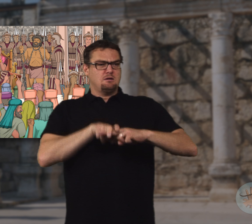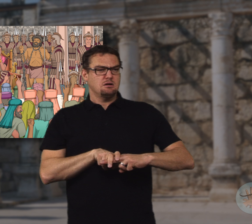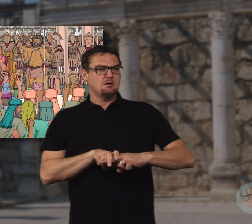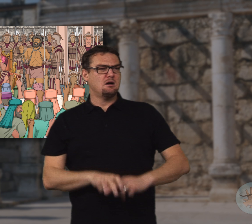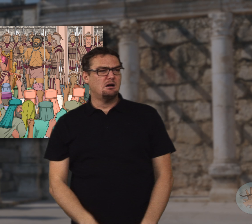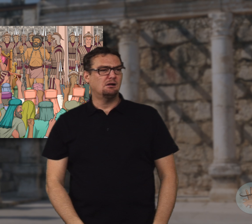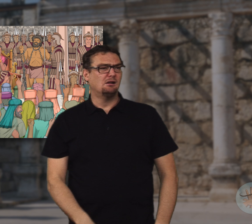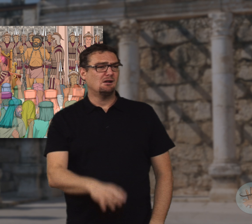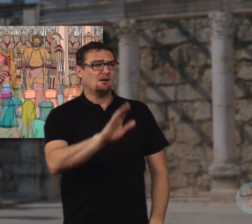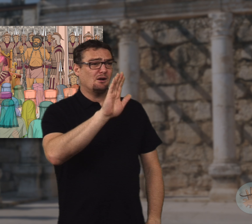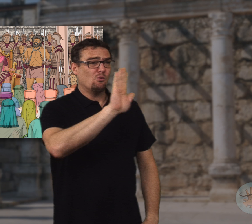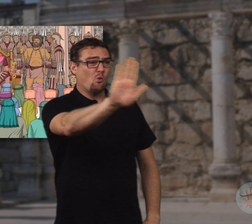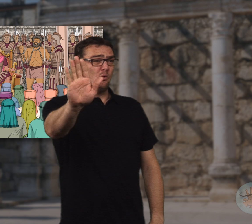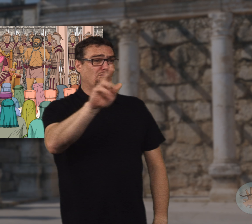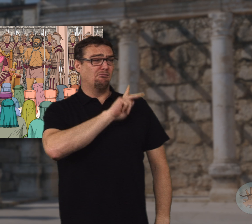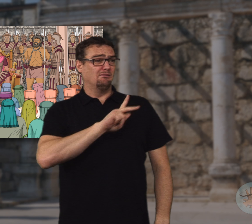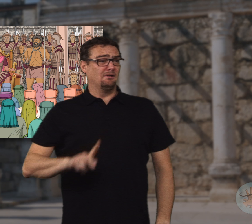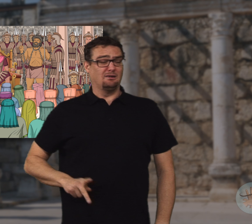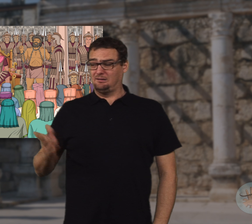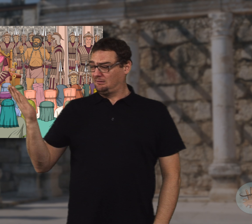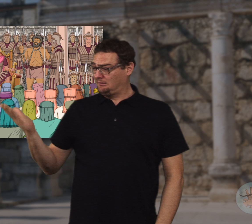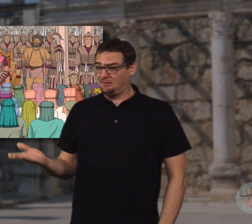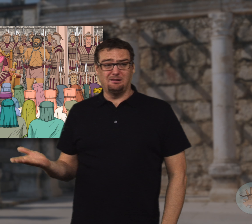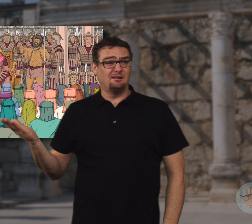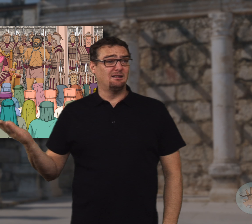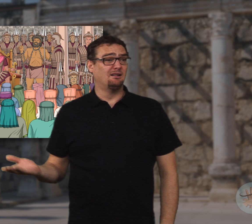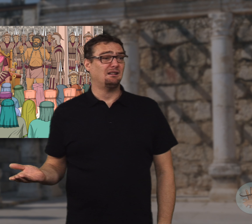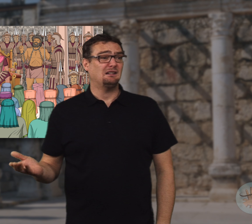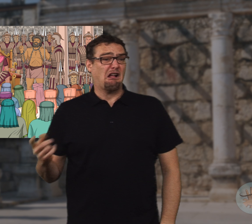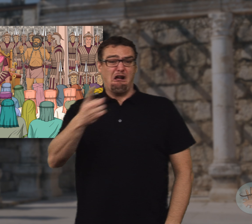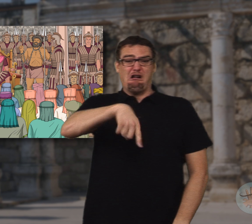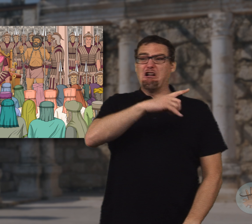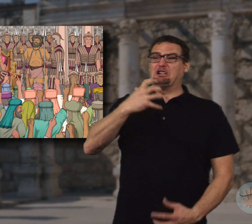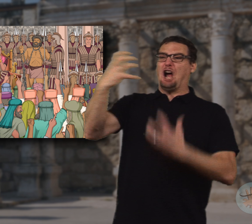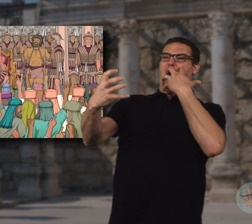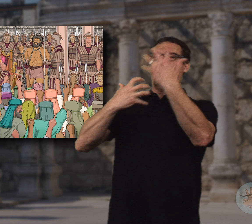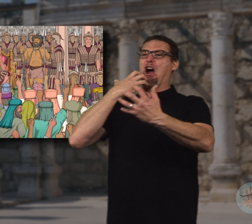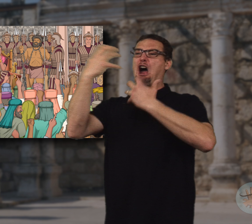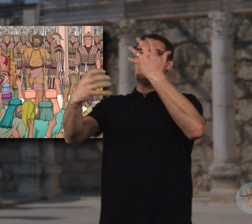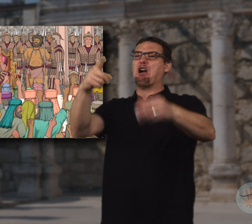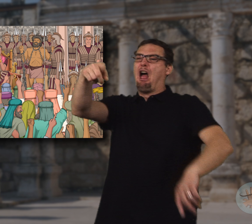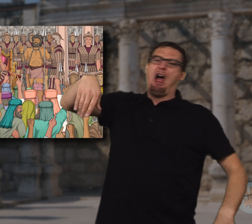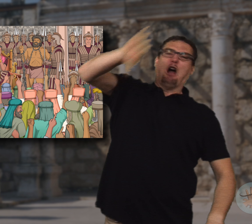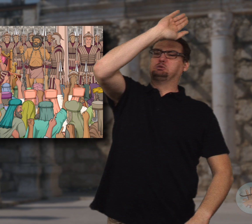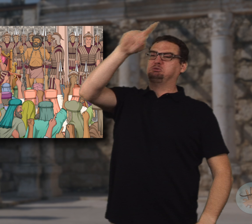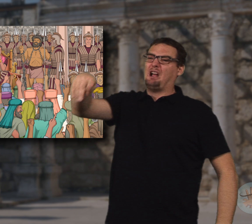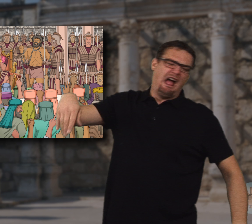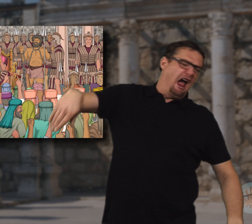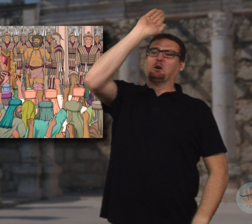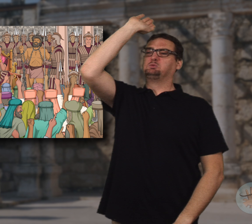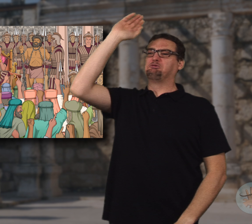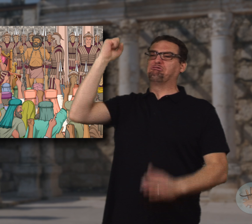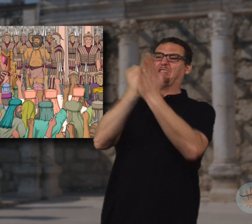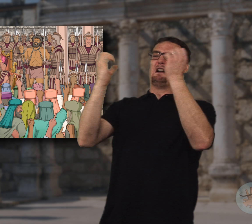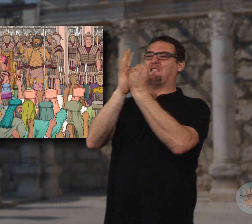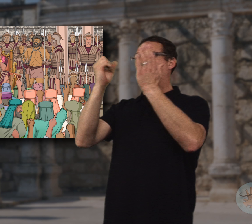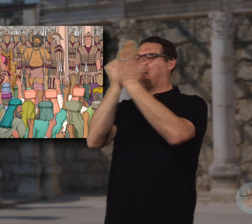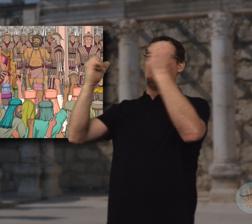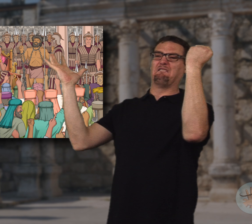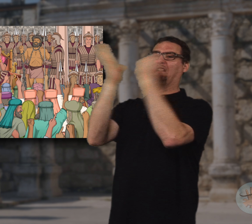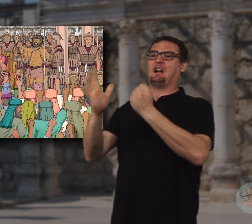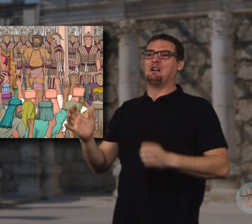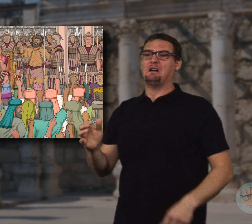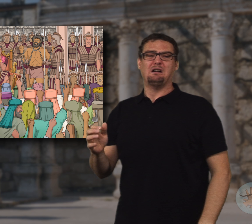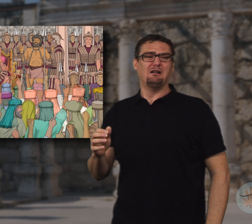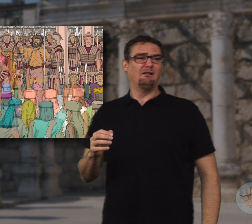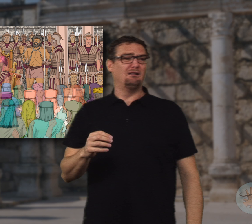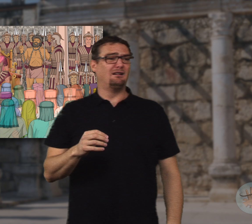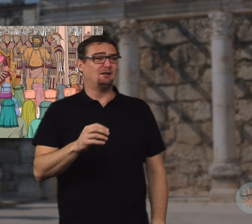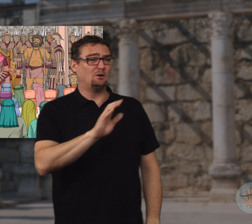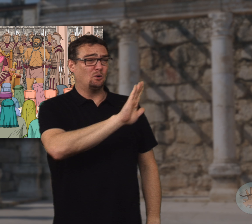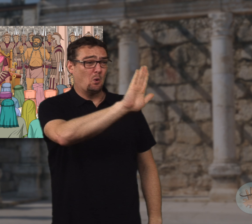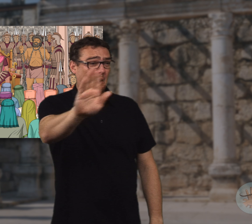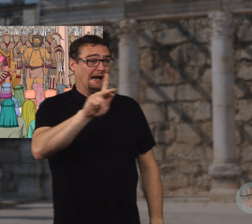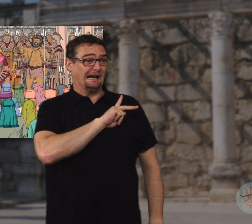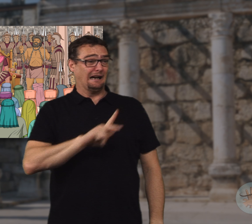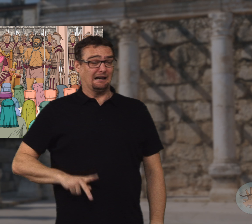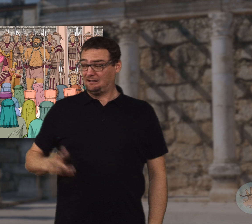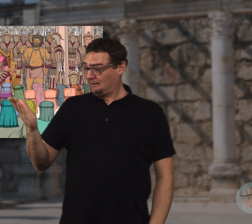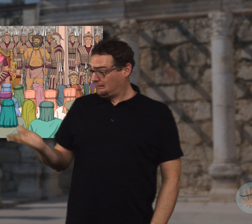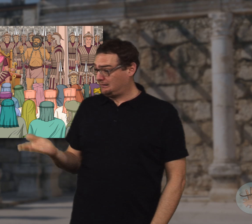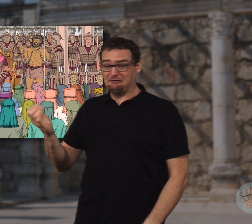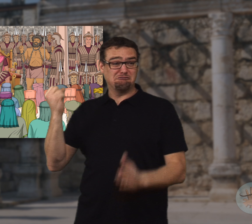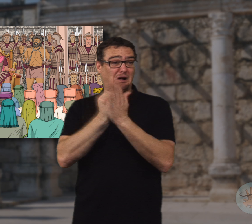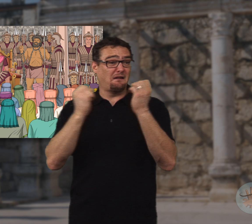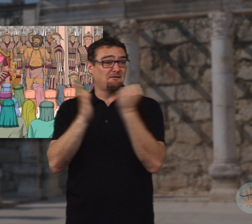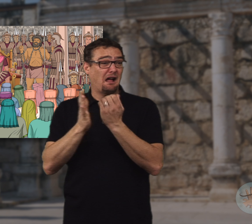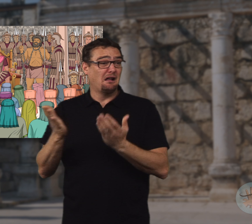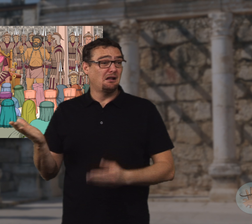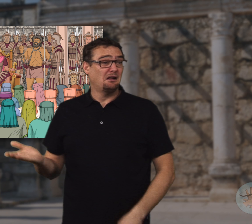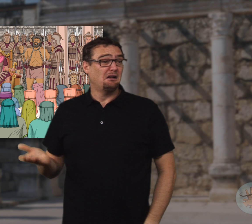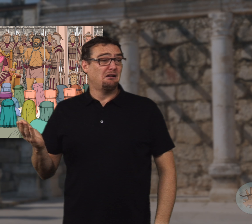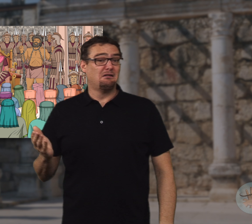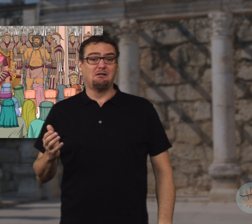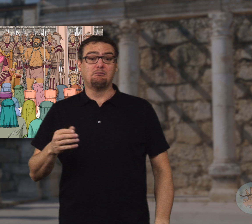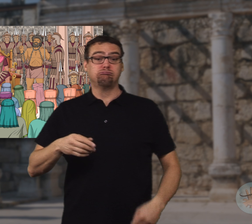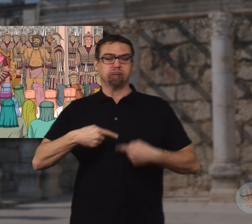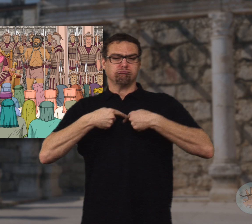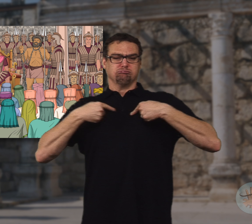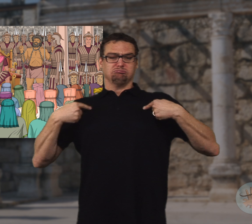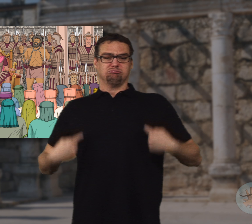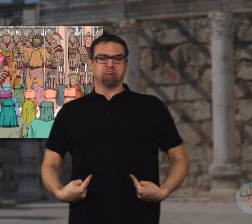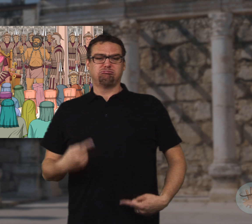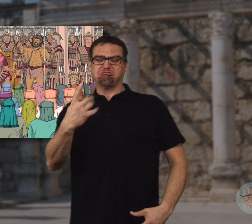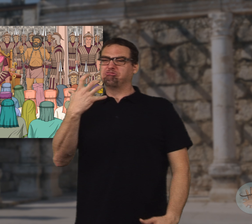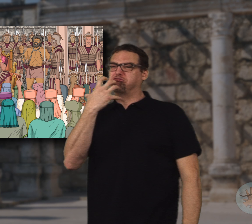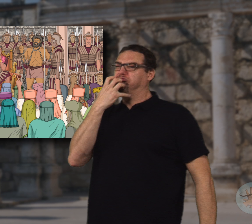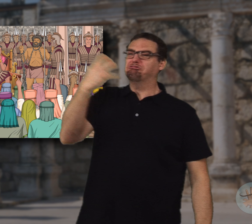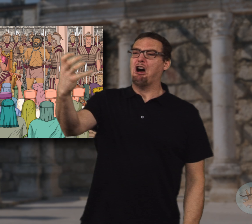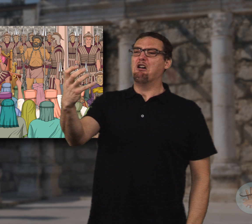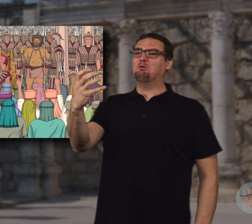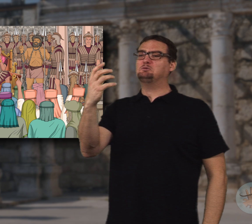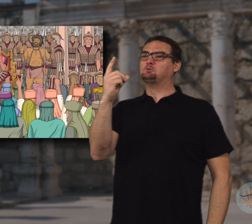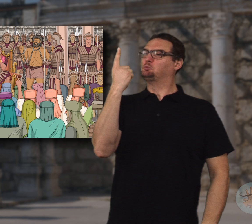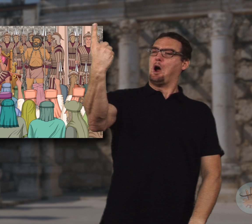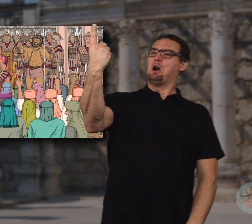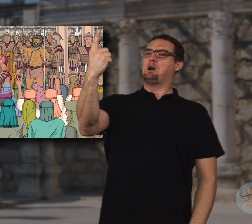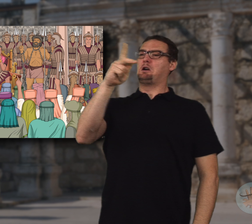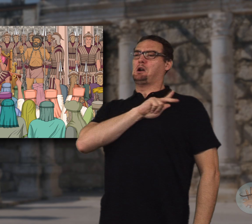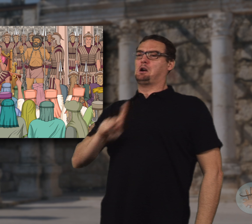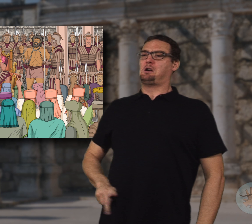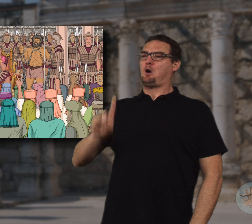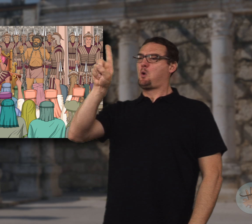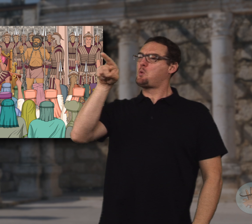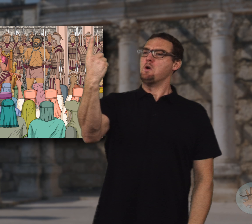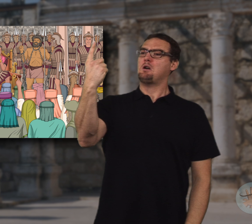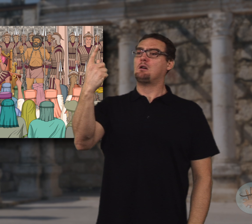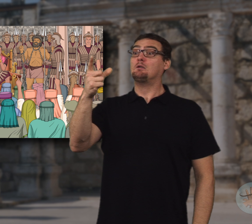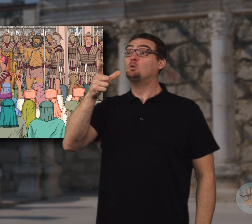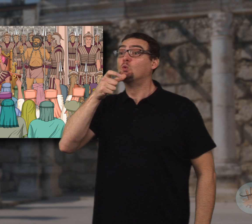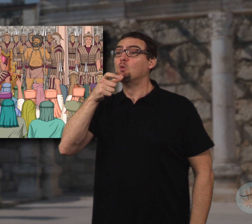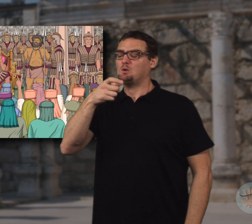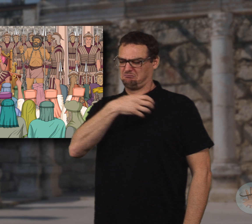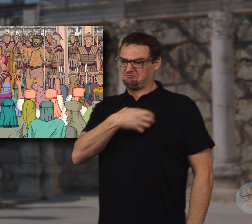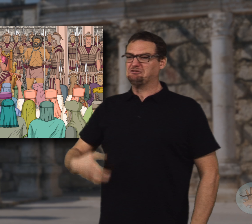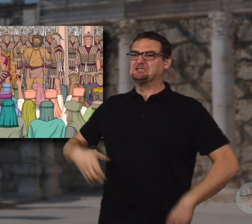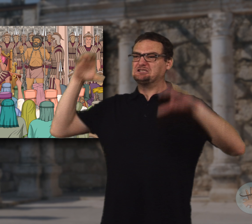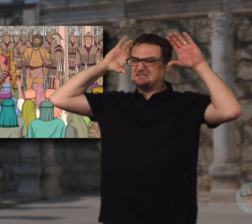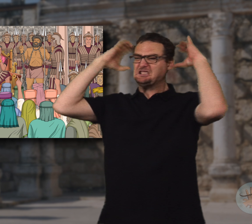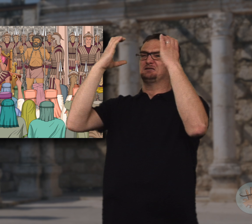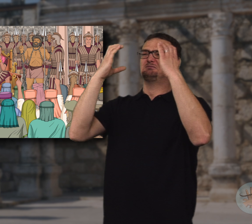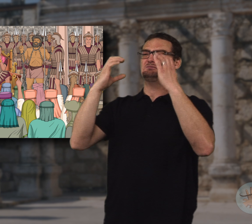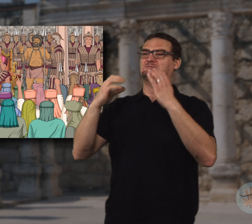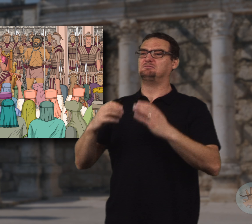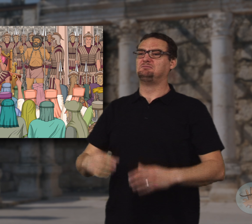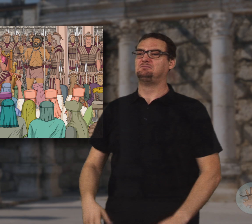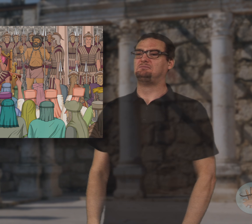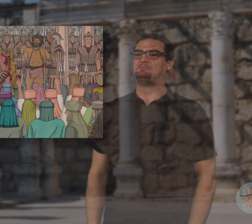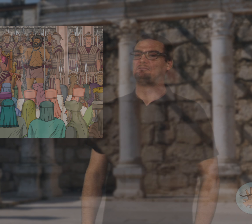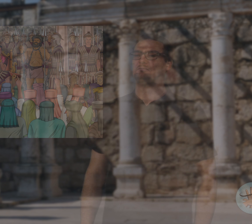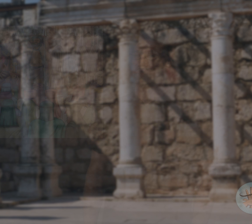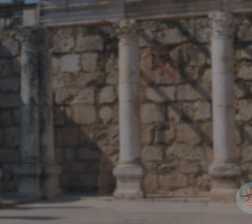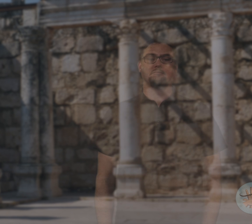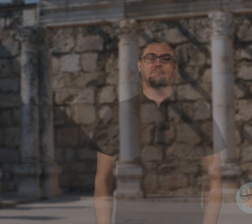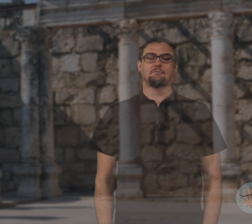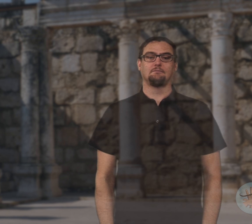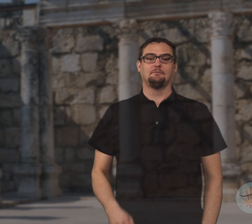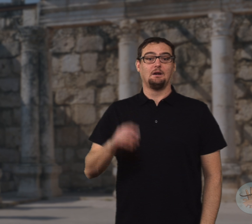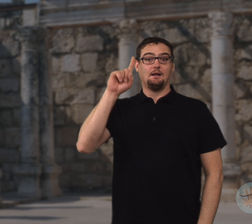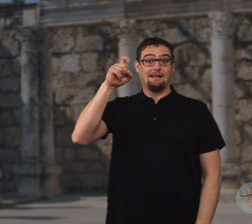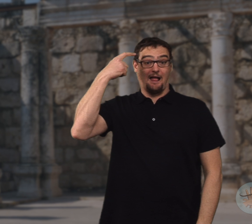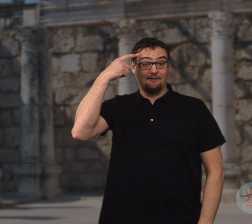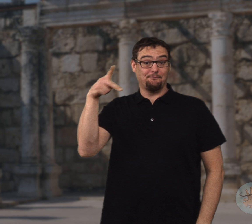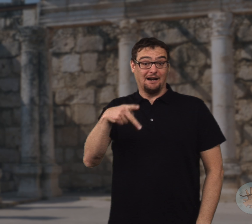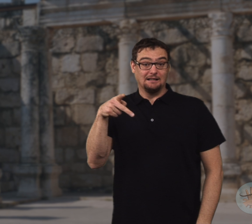When Pilate heard these words, he brought Jesus out and sat on the judgment seat at a place called the Stone Pavement, which in Hebrew is Gabbatha. It was the day of Preparation for the Passover, about the sixth hour. And Pilate said to the Jews, “Here is your King!” At this, they shouted, “Away with Him! Away with Him! Crucify Him!” “Shall I crucify your King?” Pilate asked. “We have no king but Caesar,” replied the chief priests.